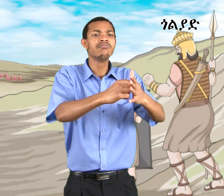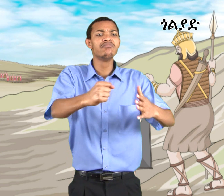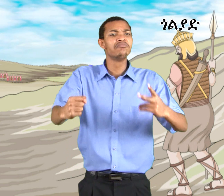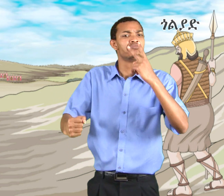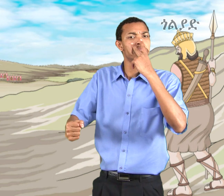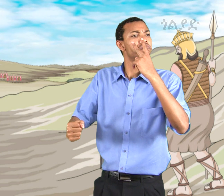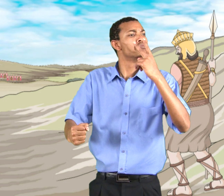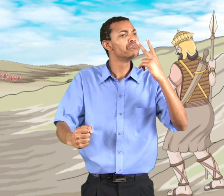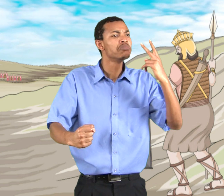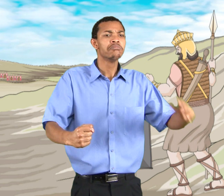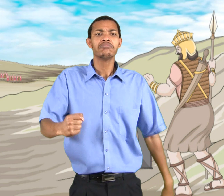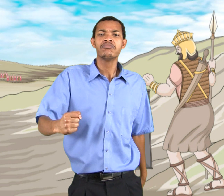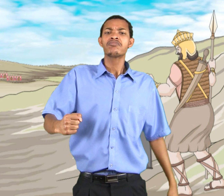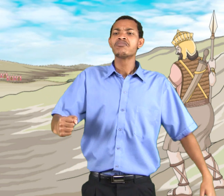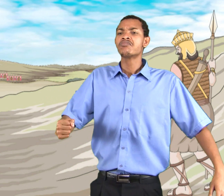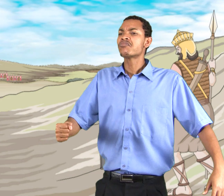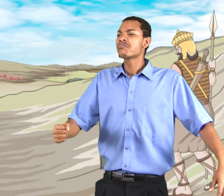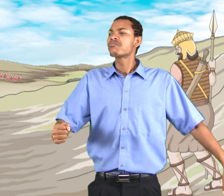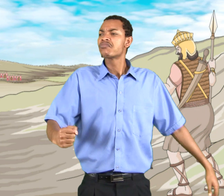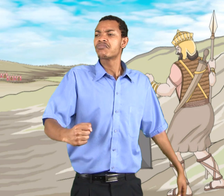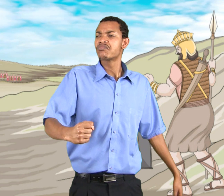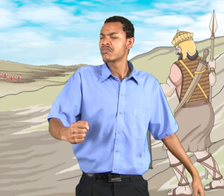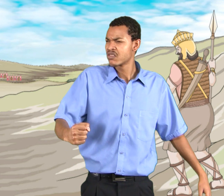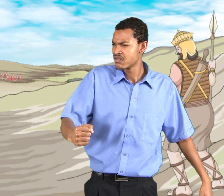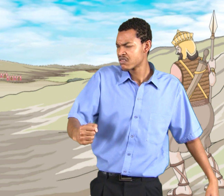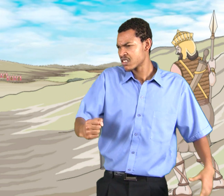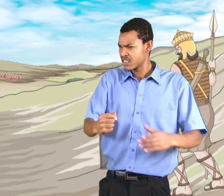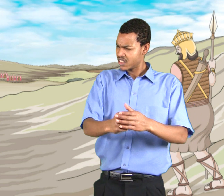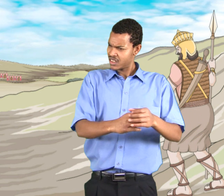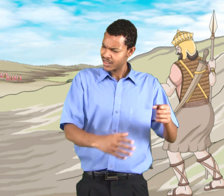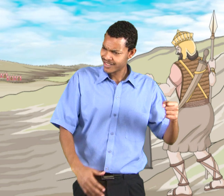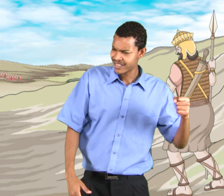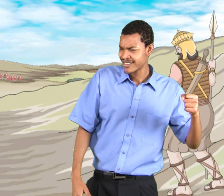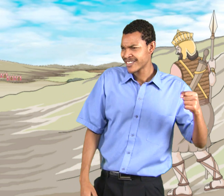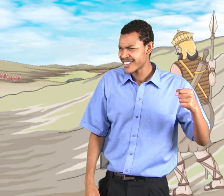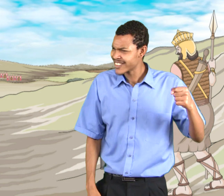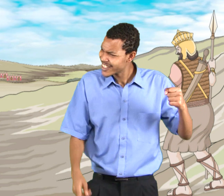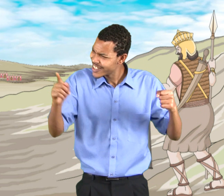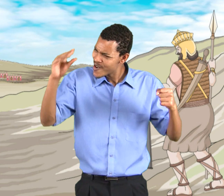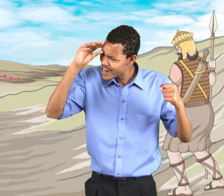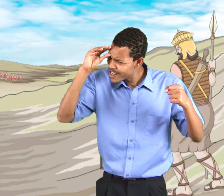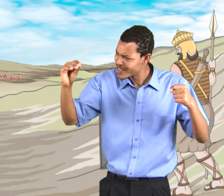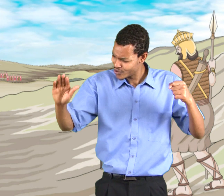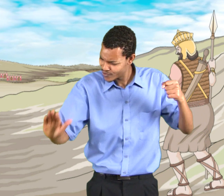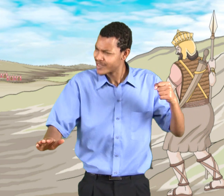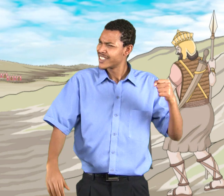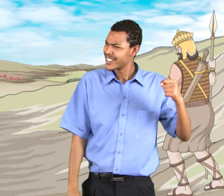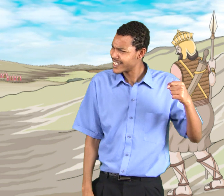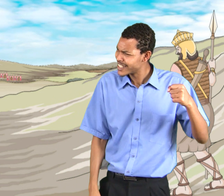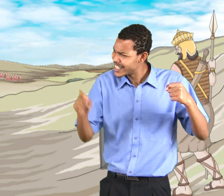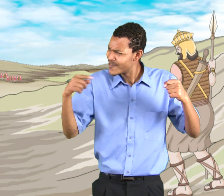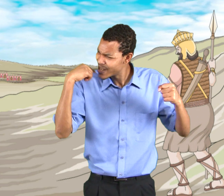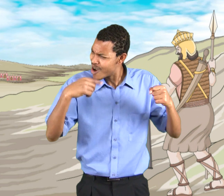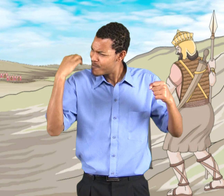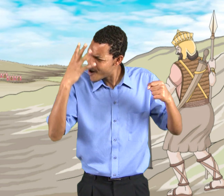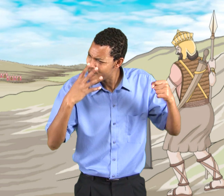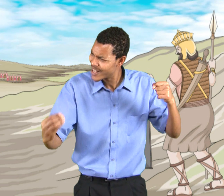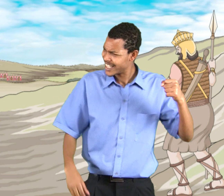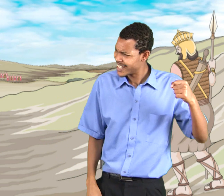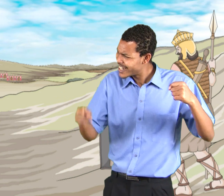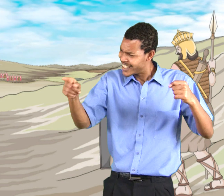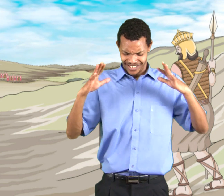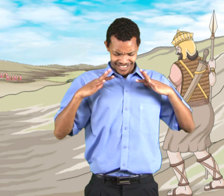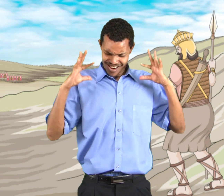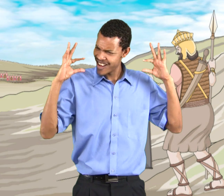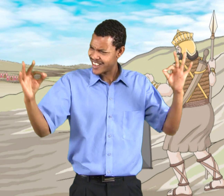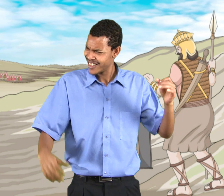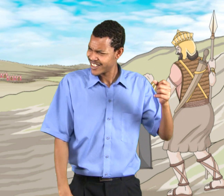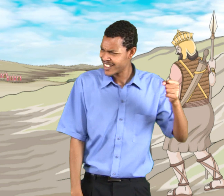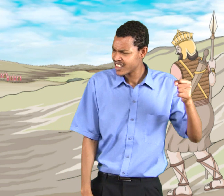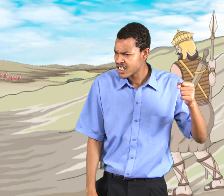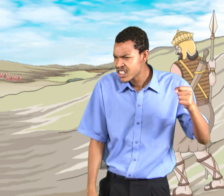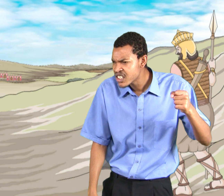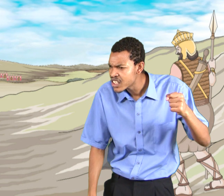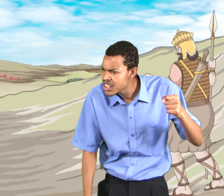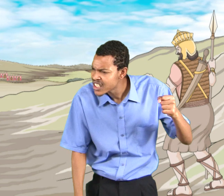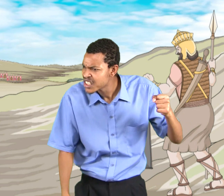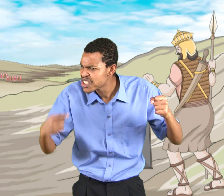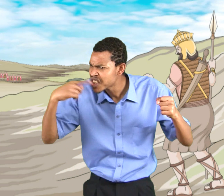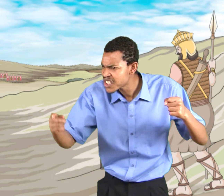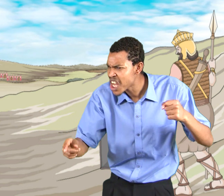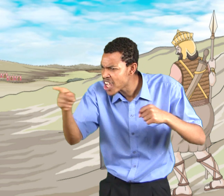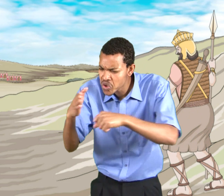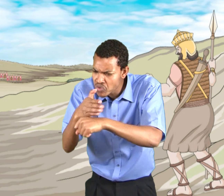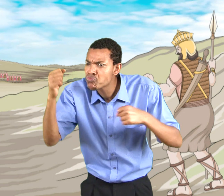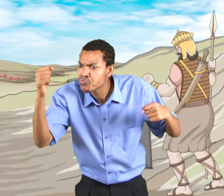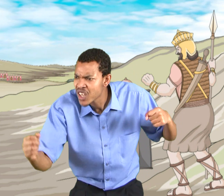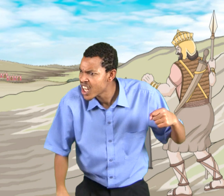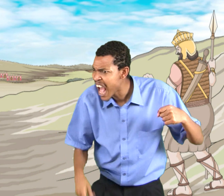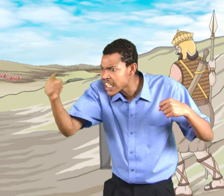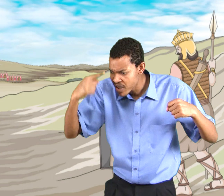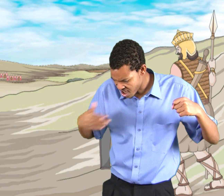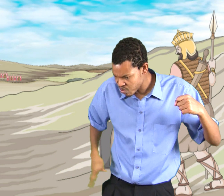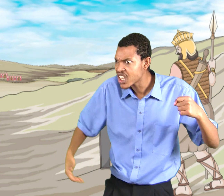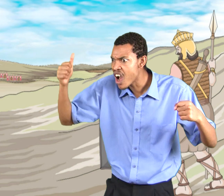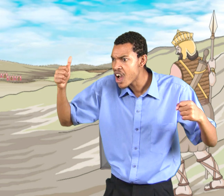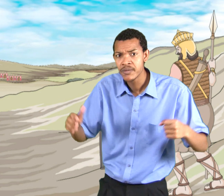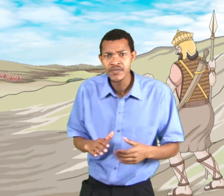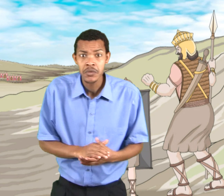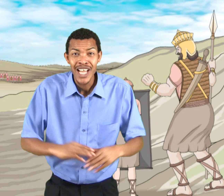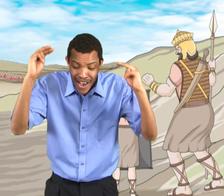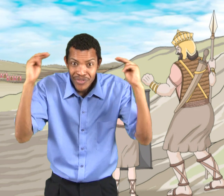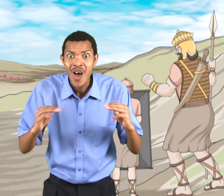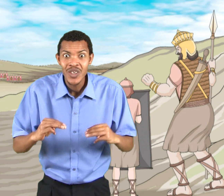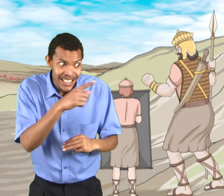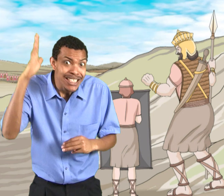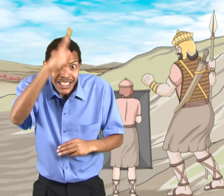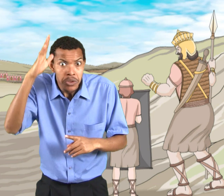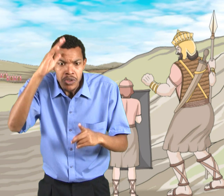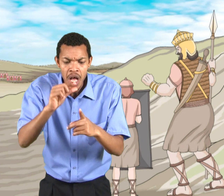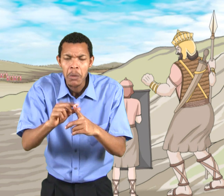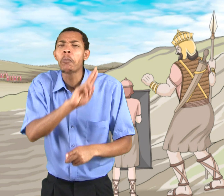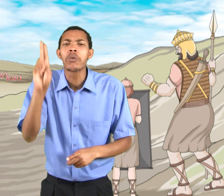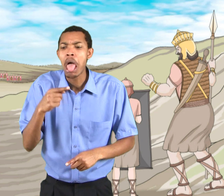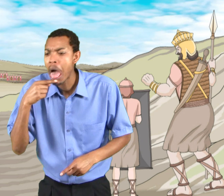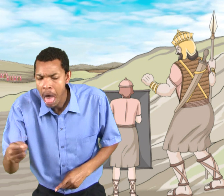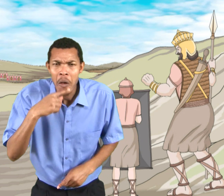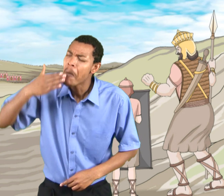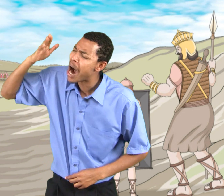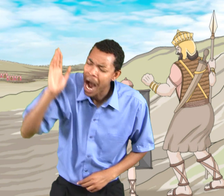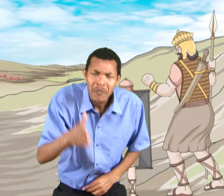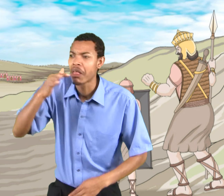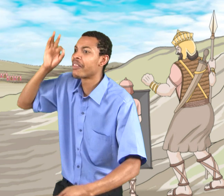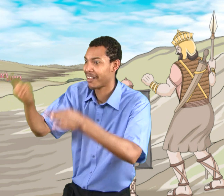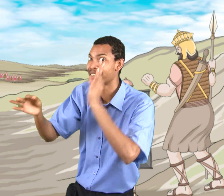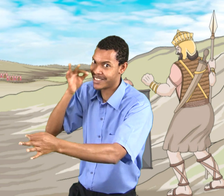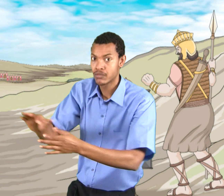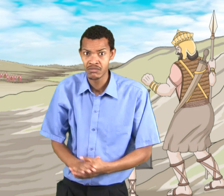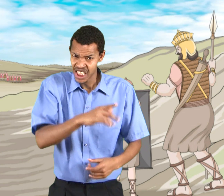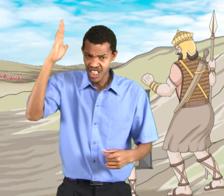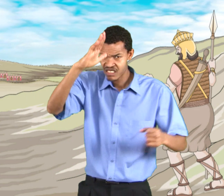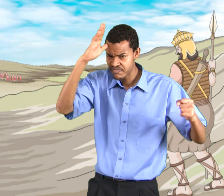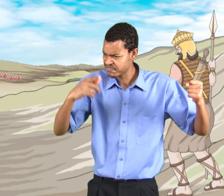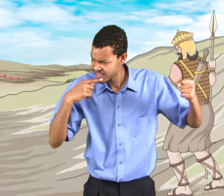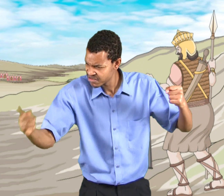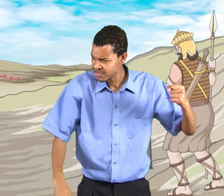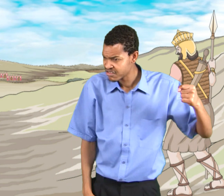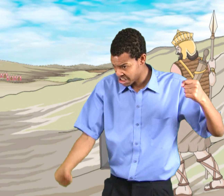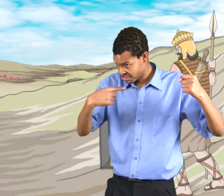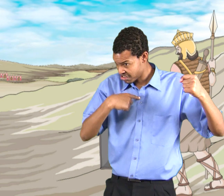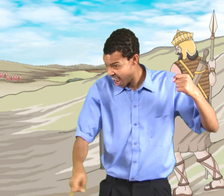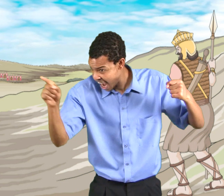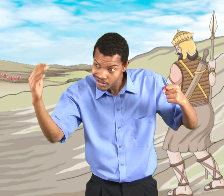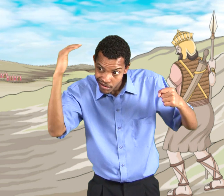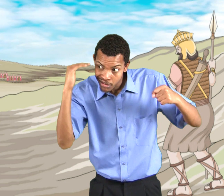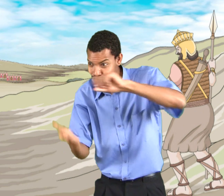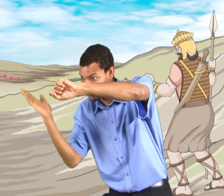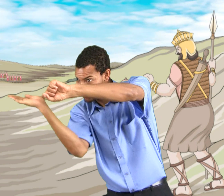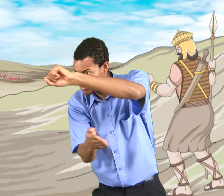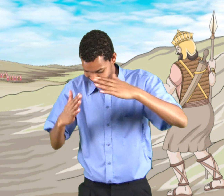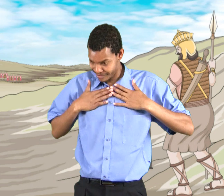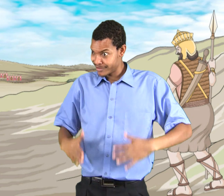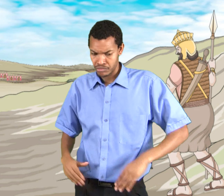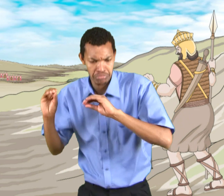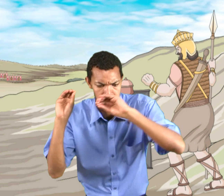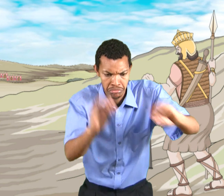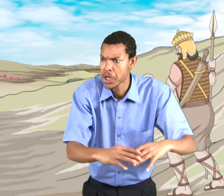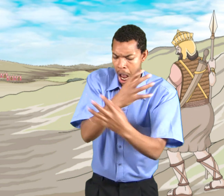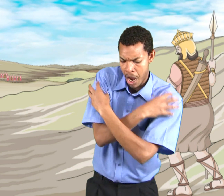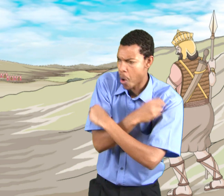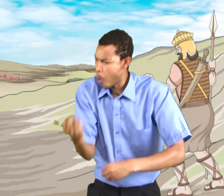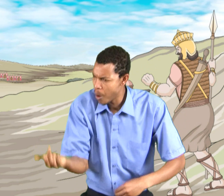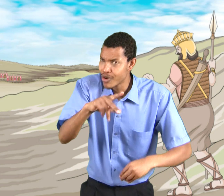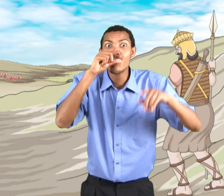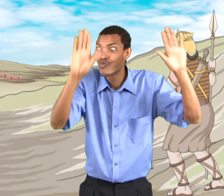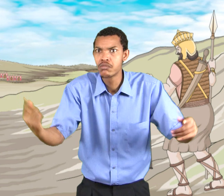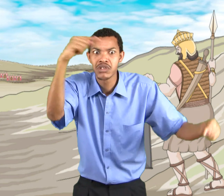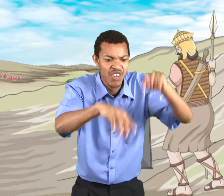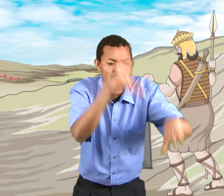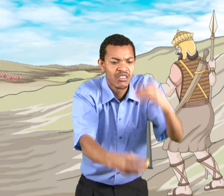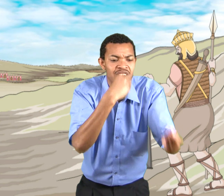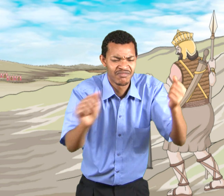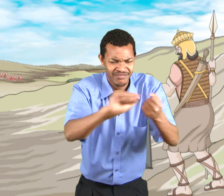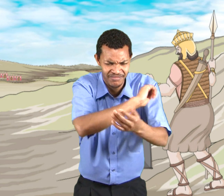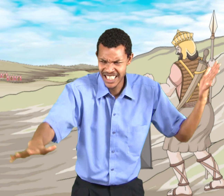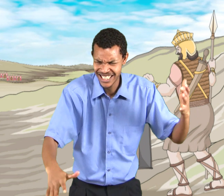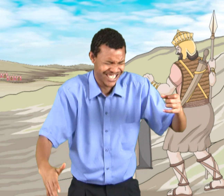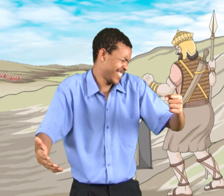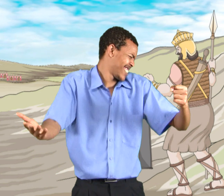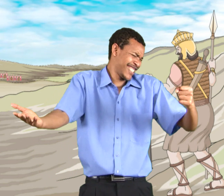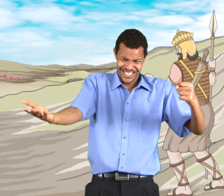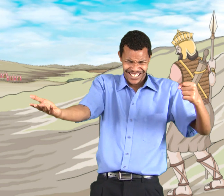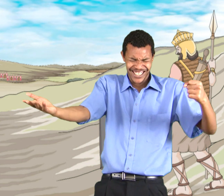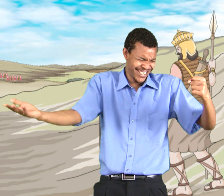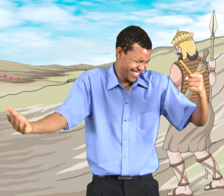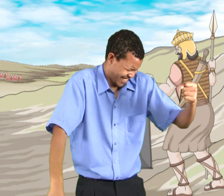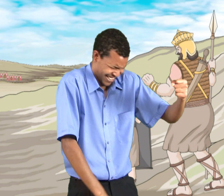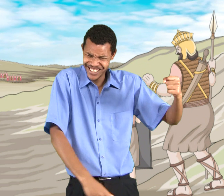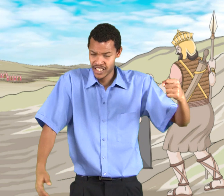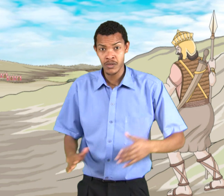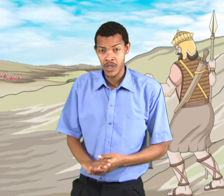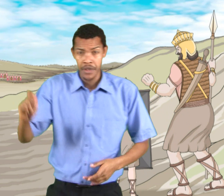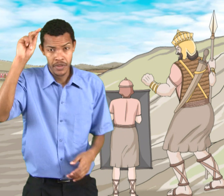But David said to the Philistine, “You come against me with sword and spear and javelin, but I come against you in the name of the LORD of Hosts, the God of the armies of Israel, whom you have defied.